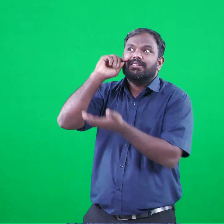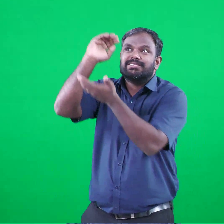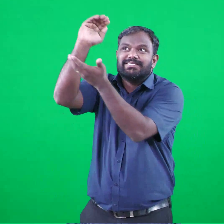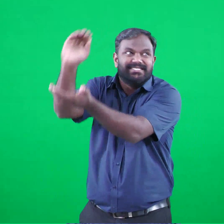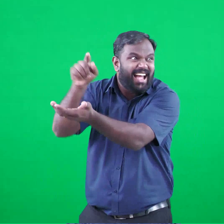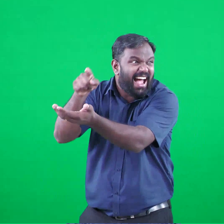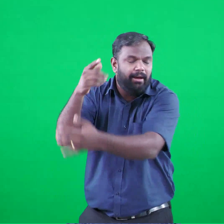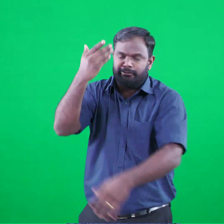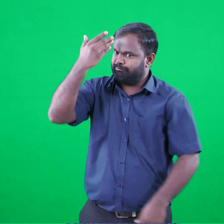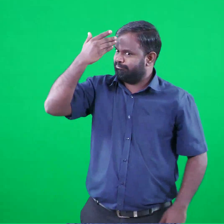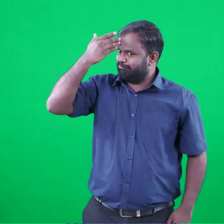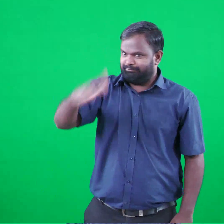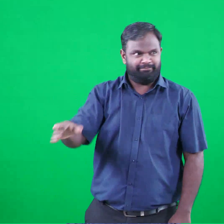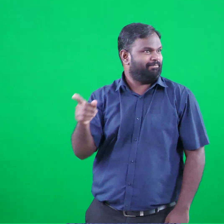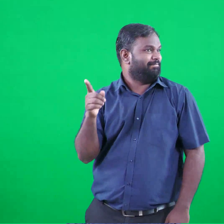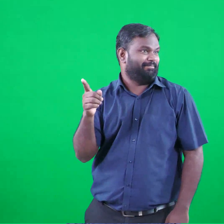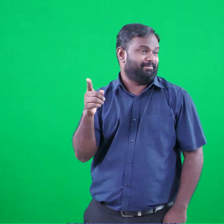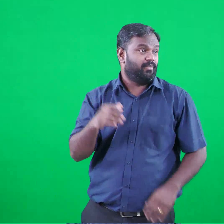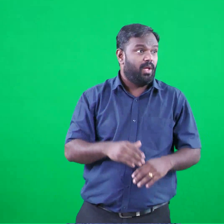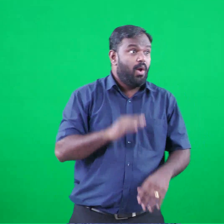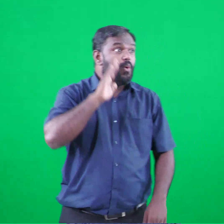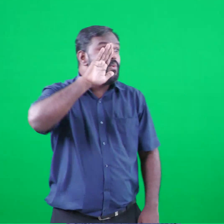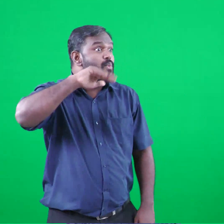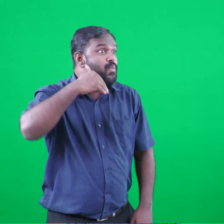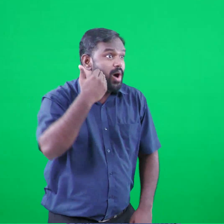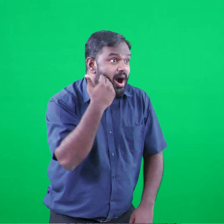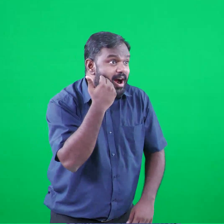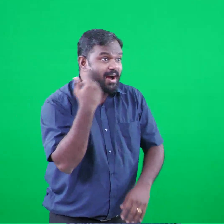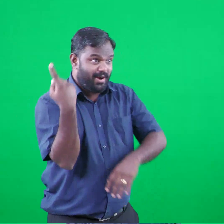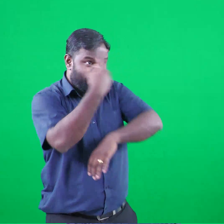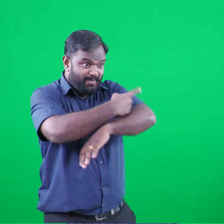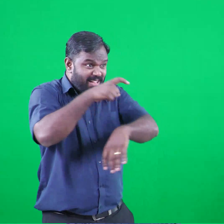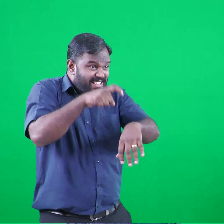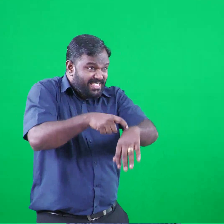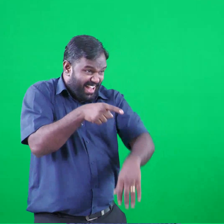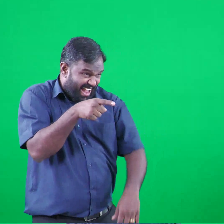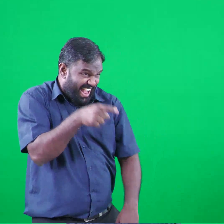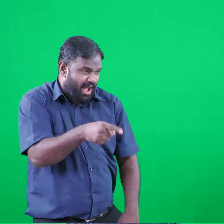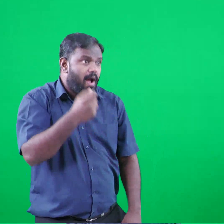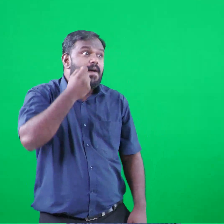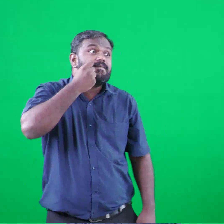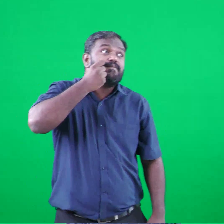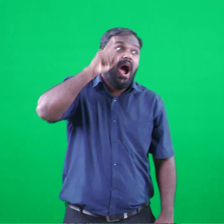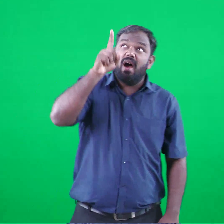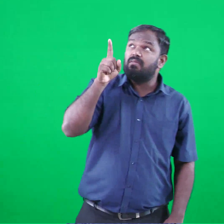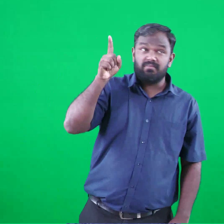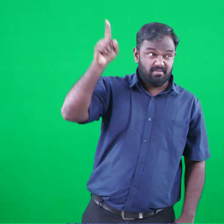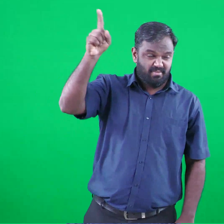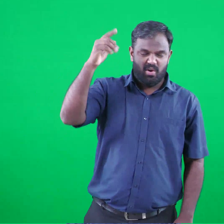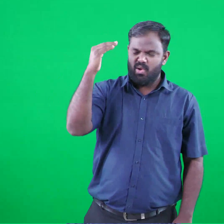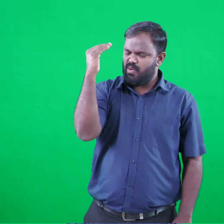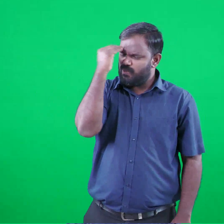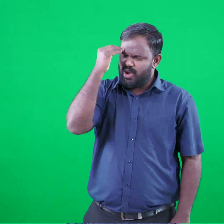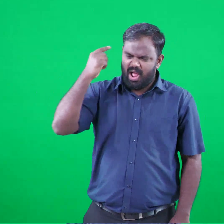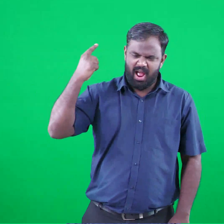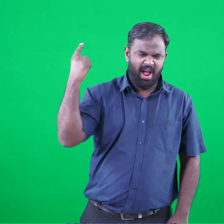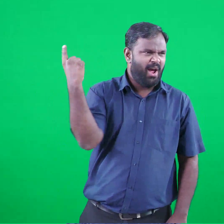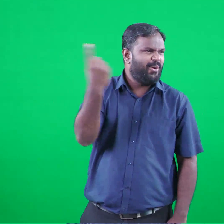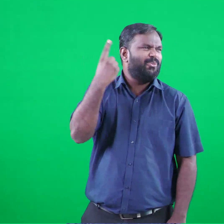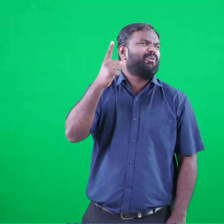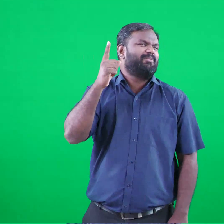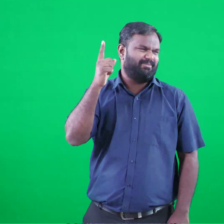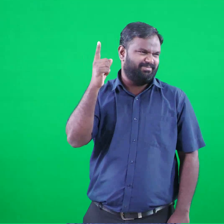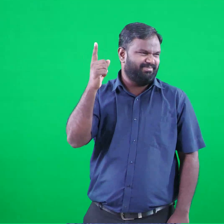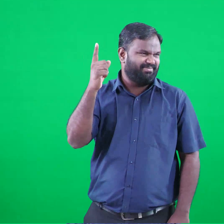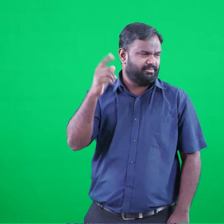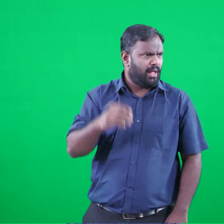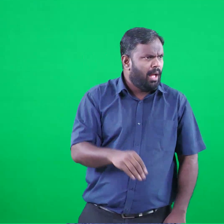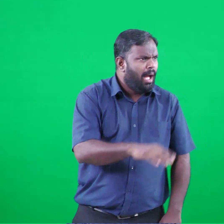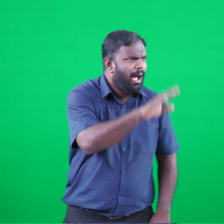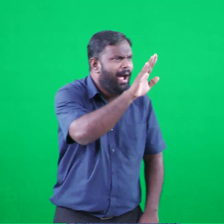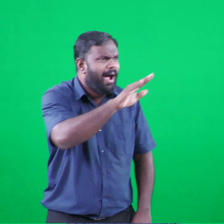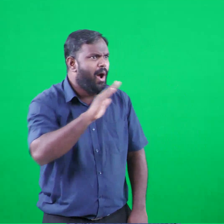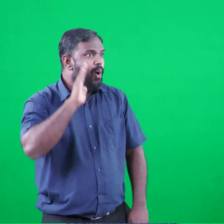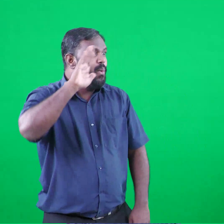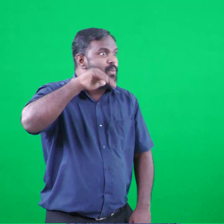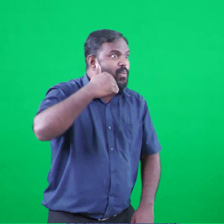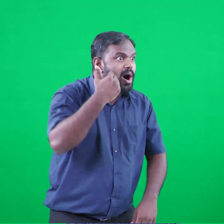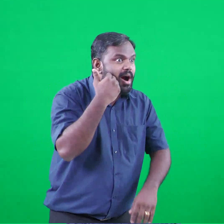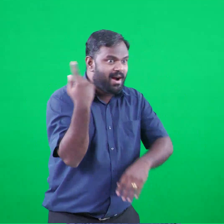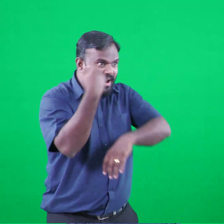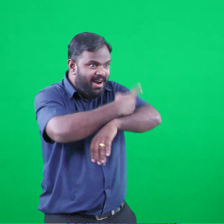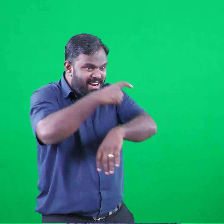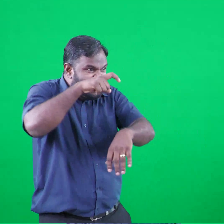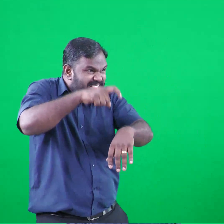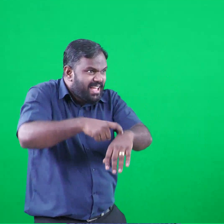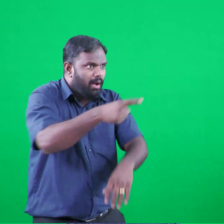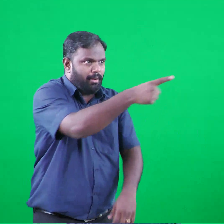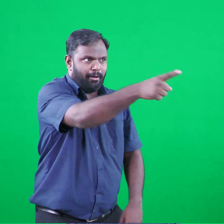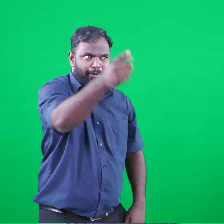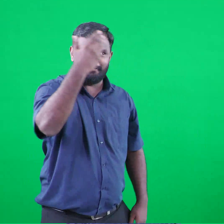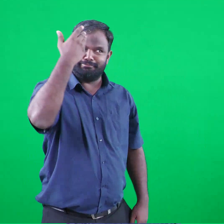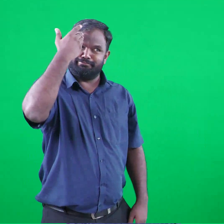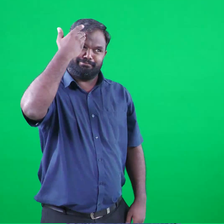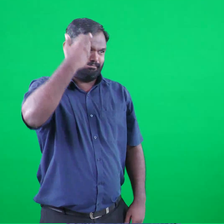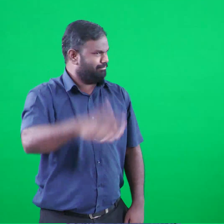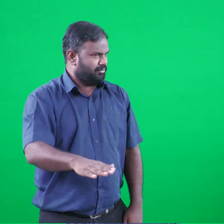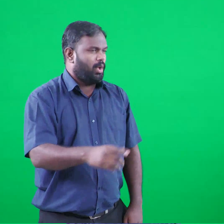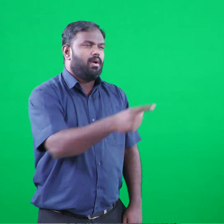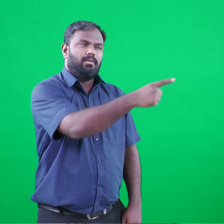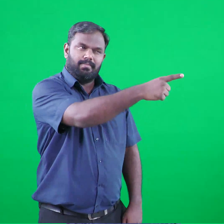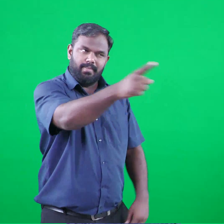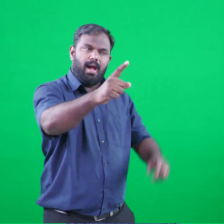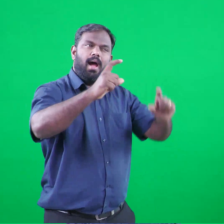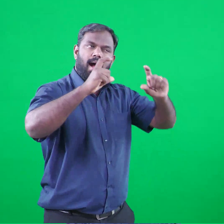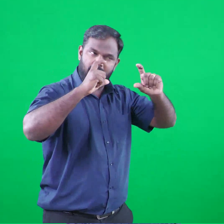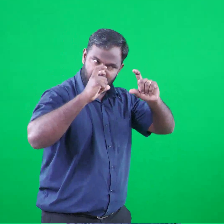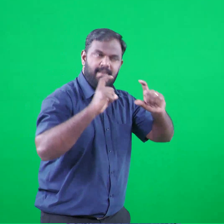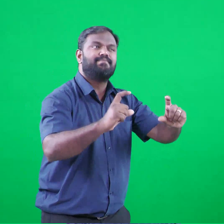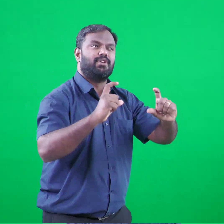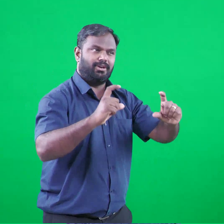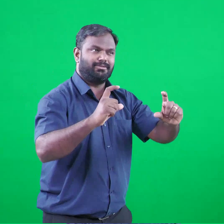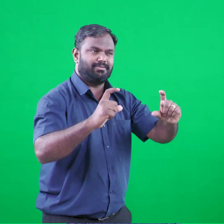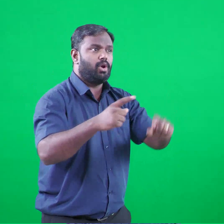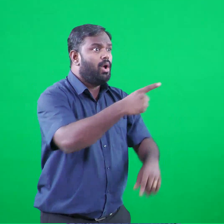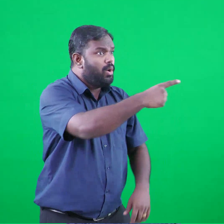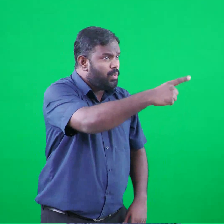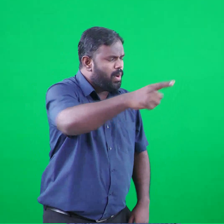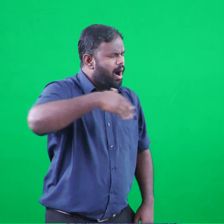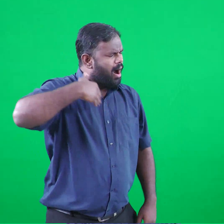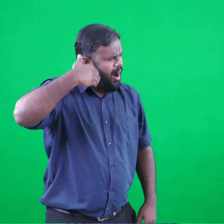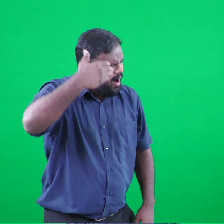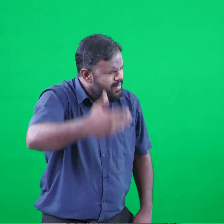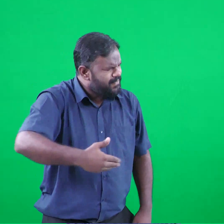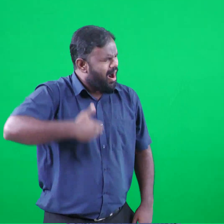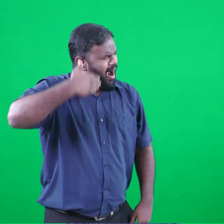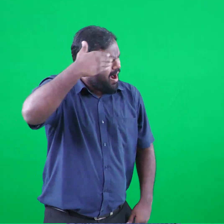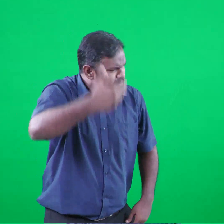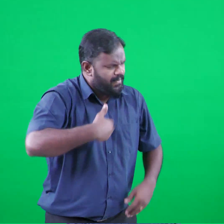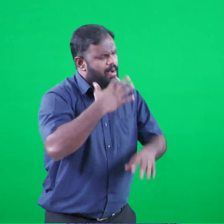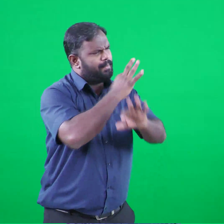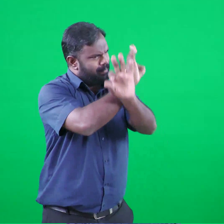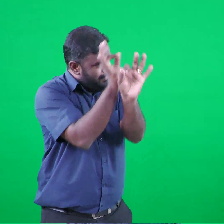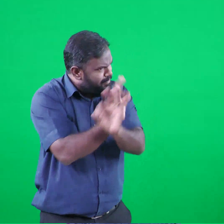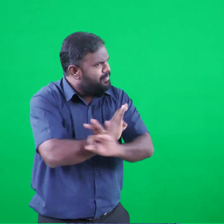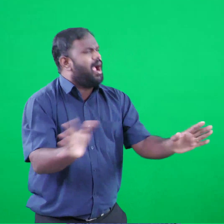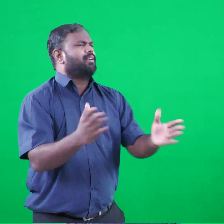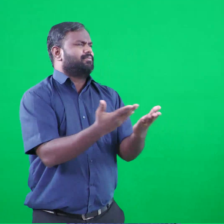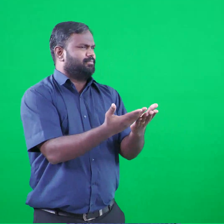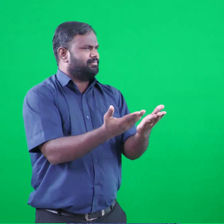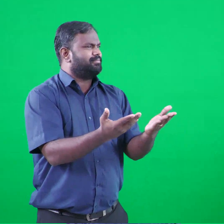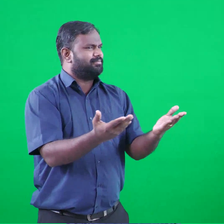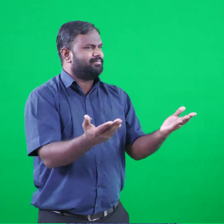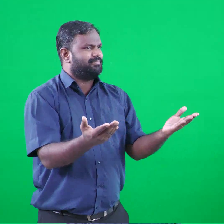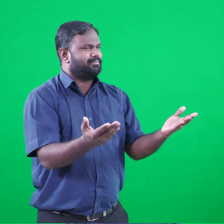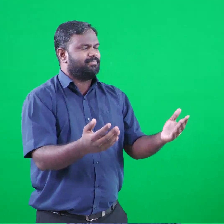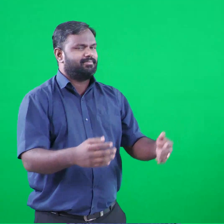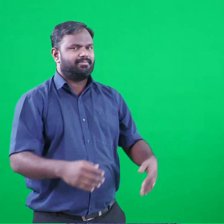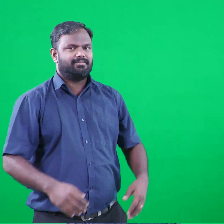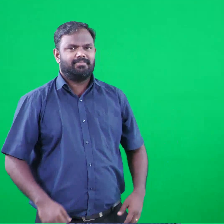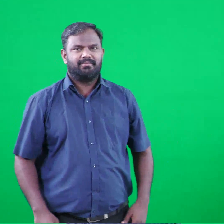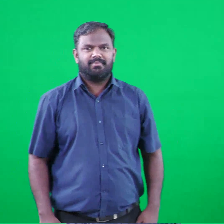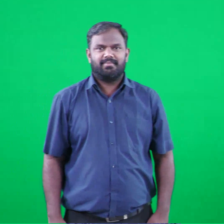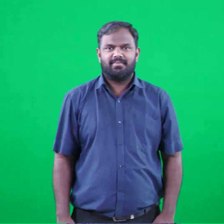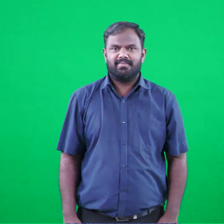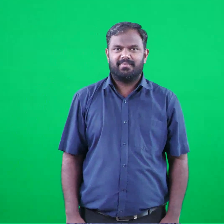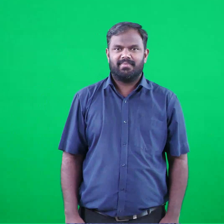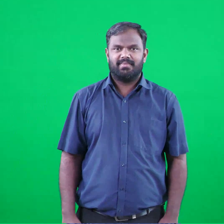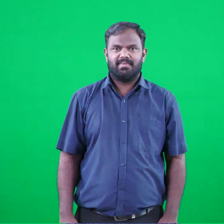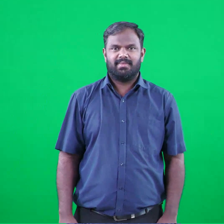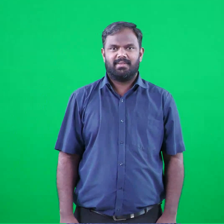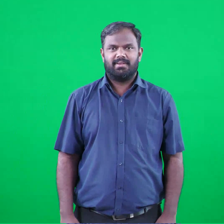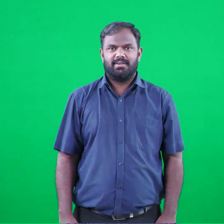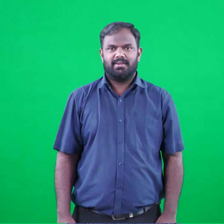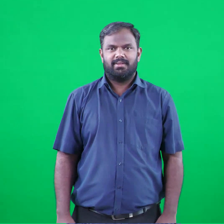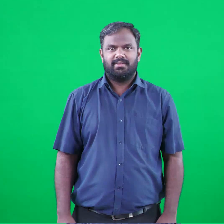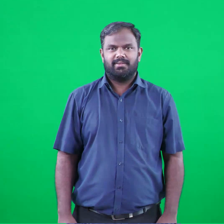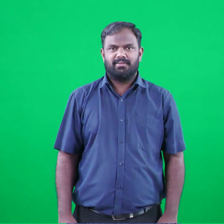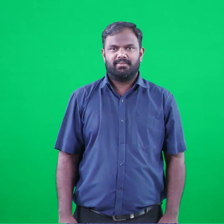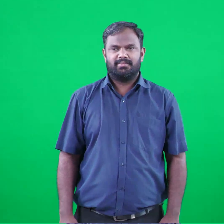Be on your guard and stay alert! For you do not know when the appointed time will come.